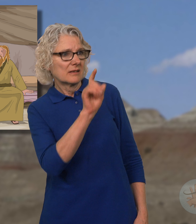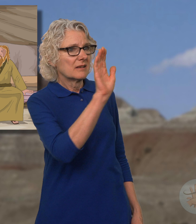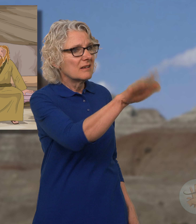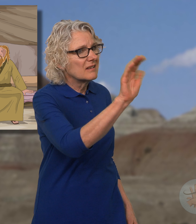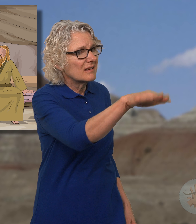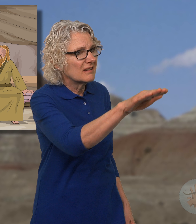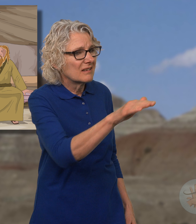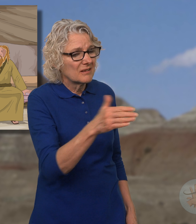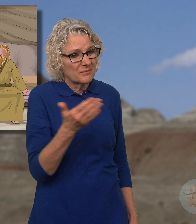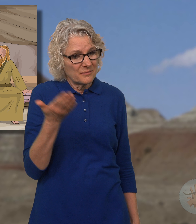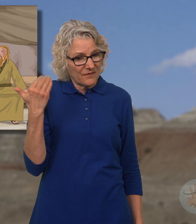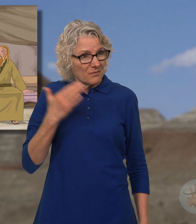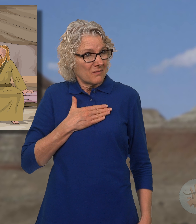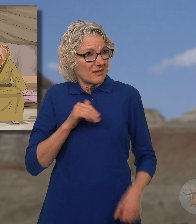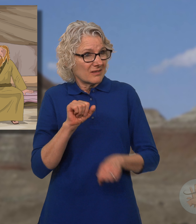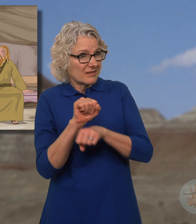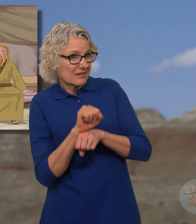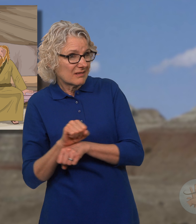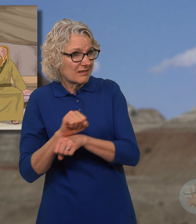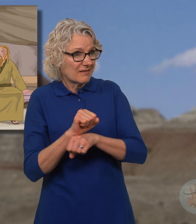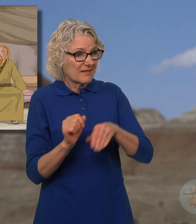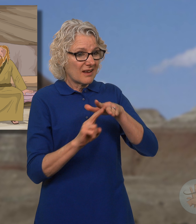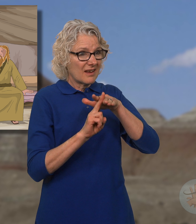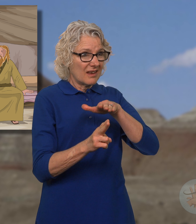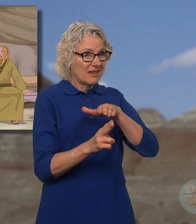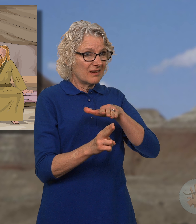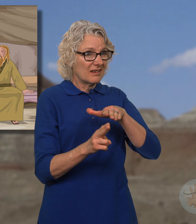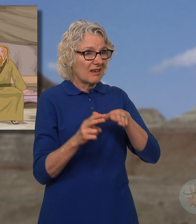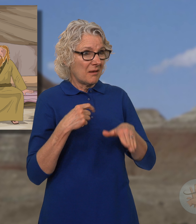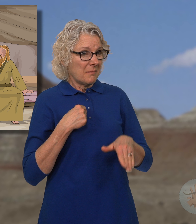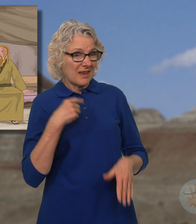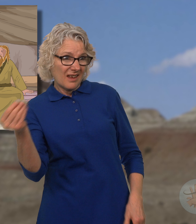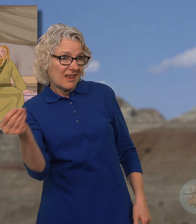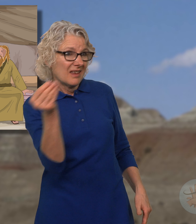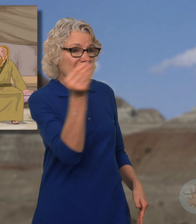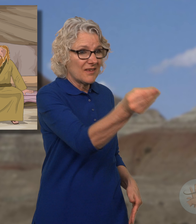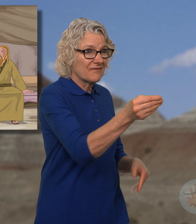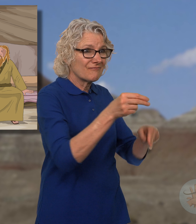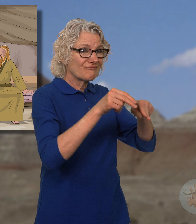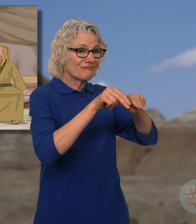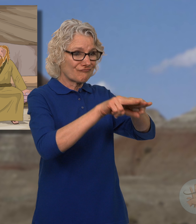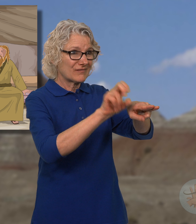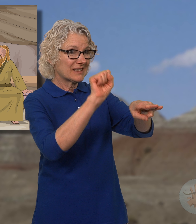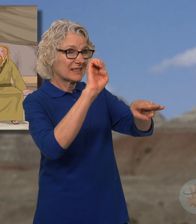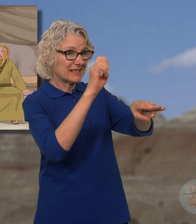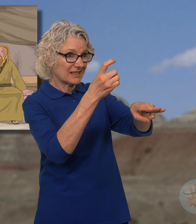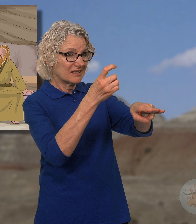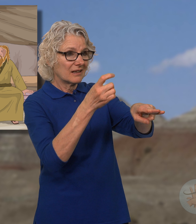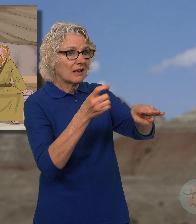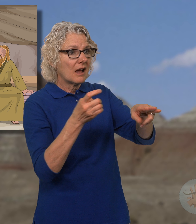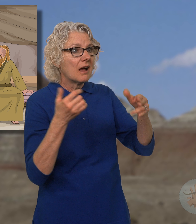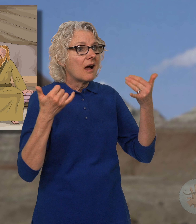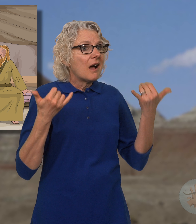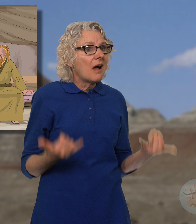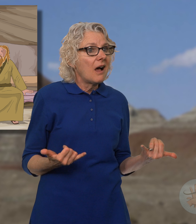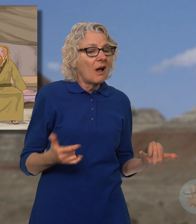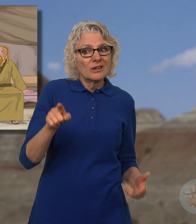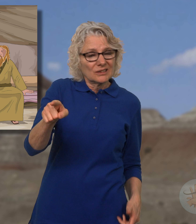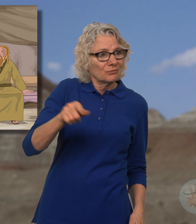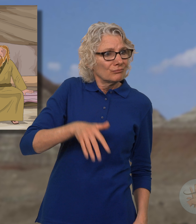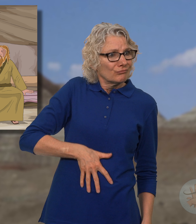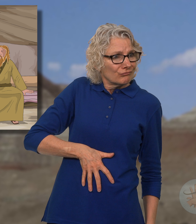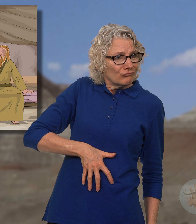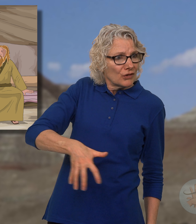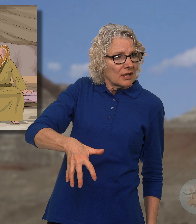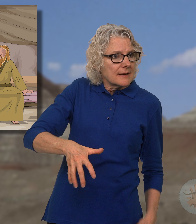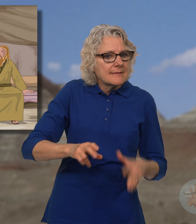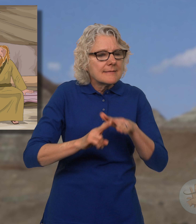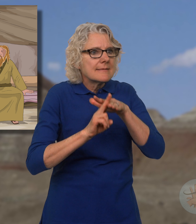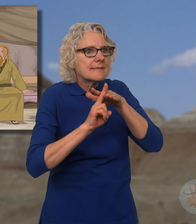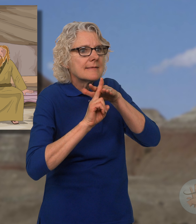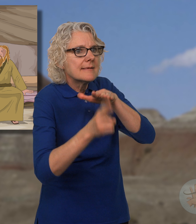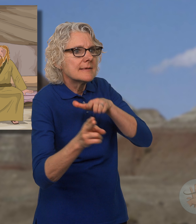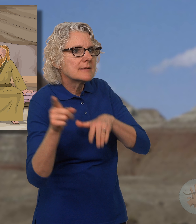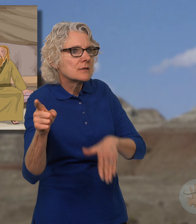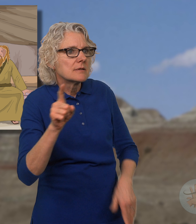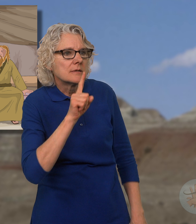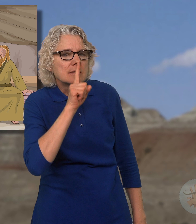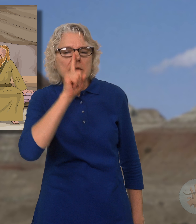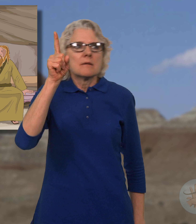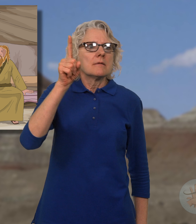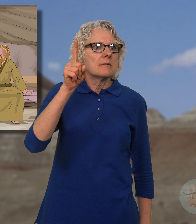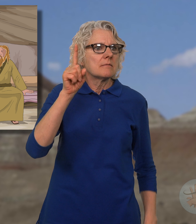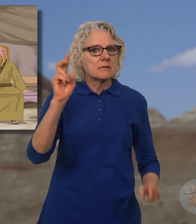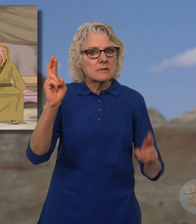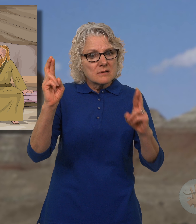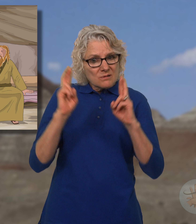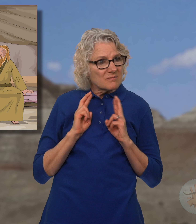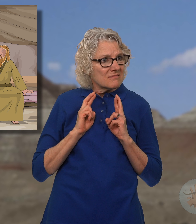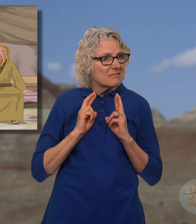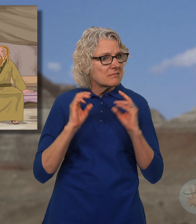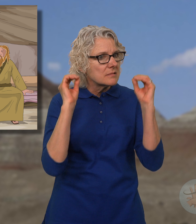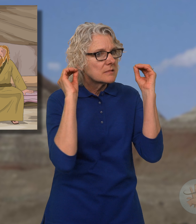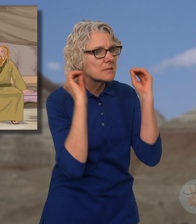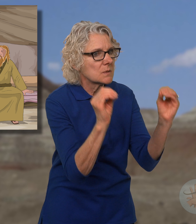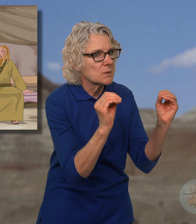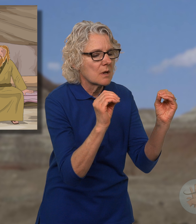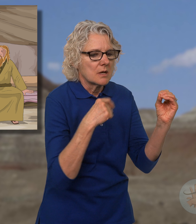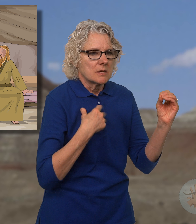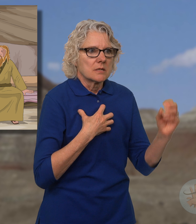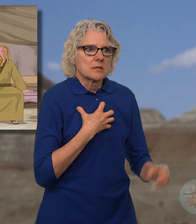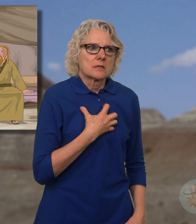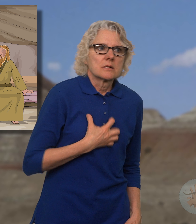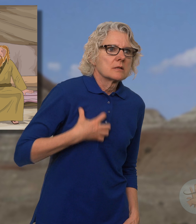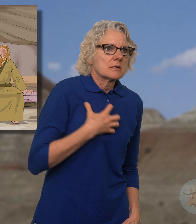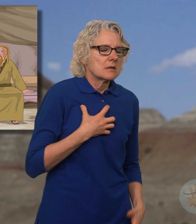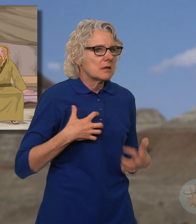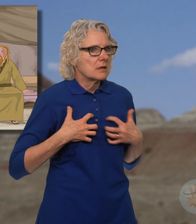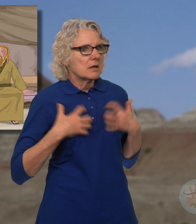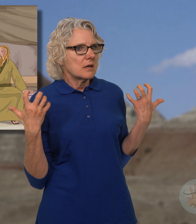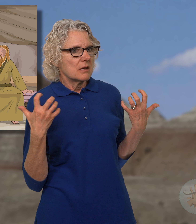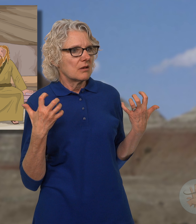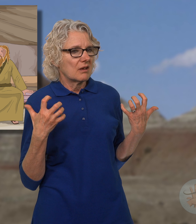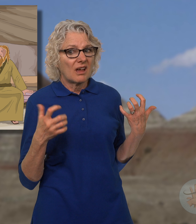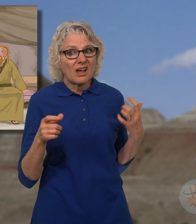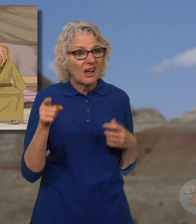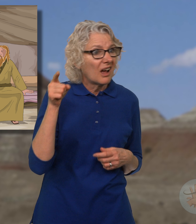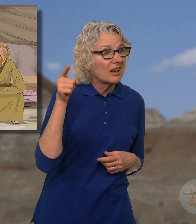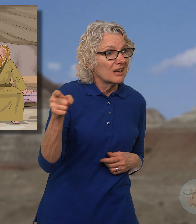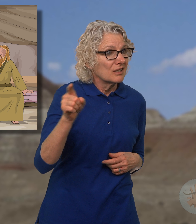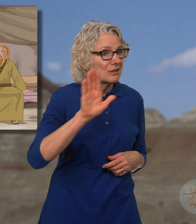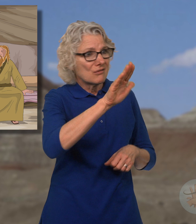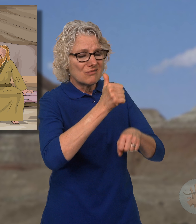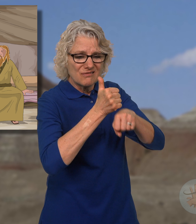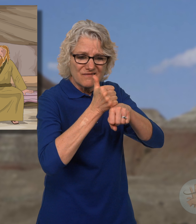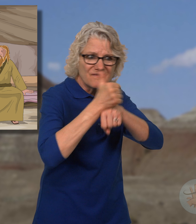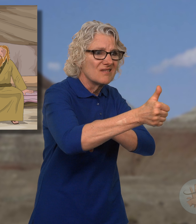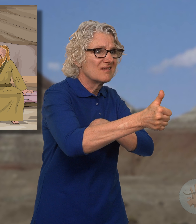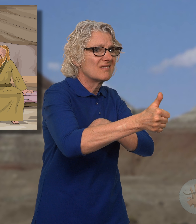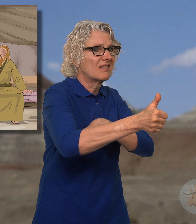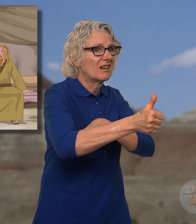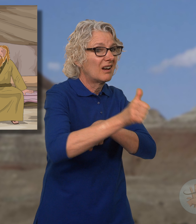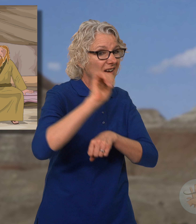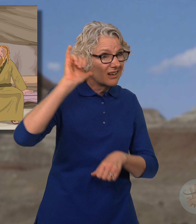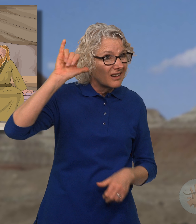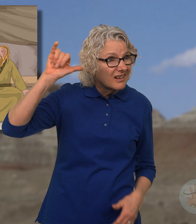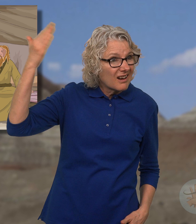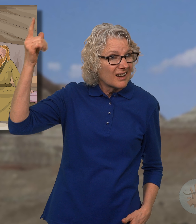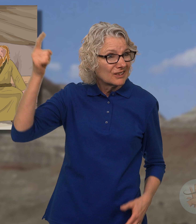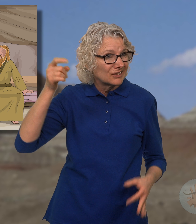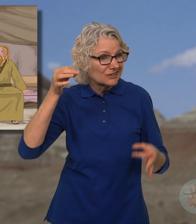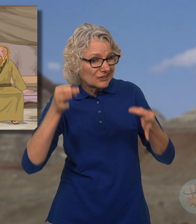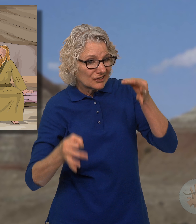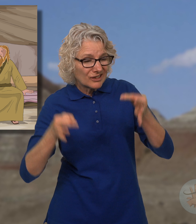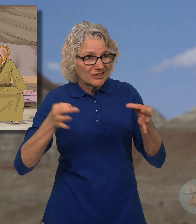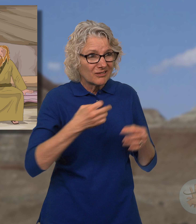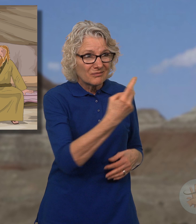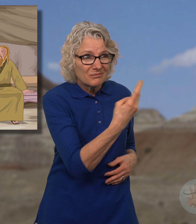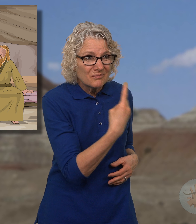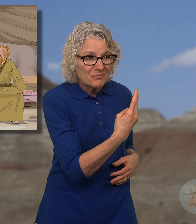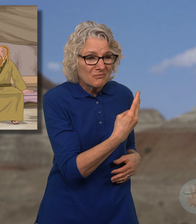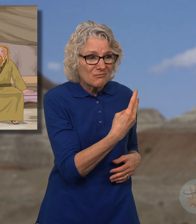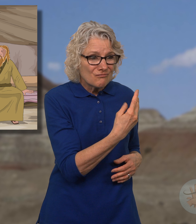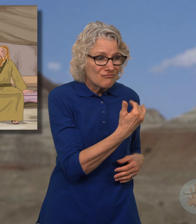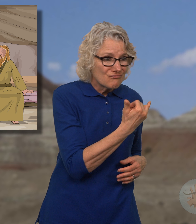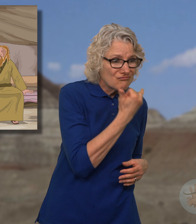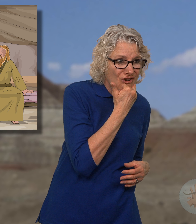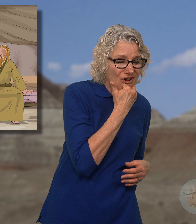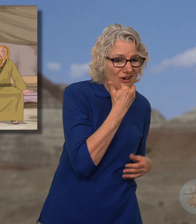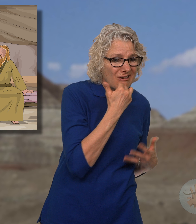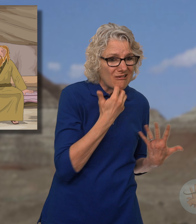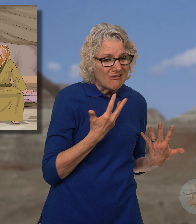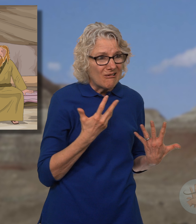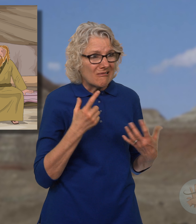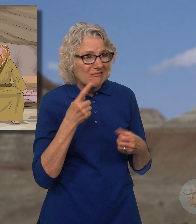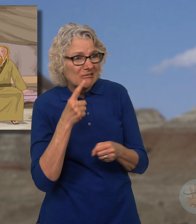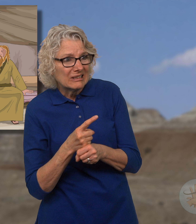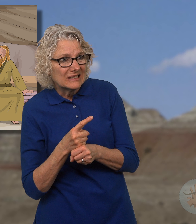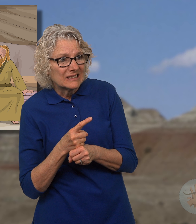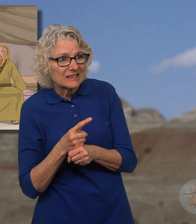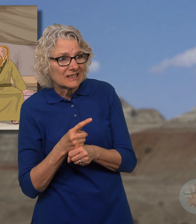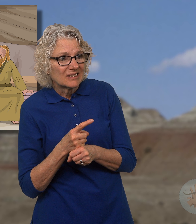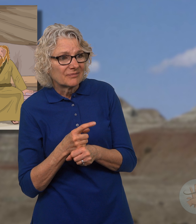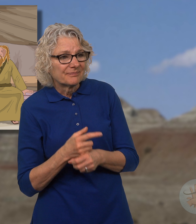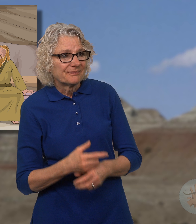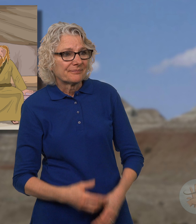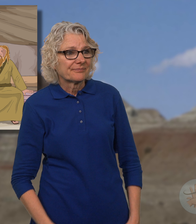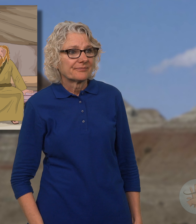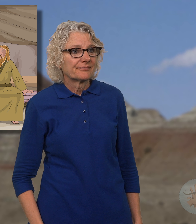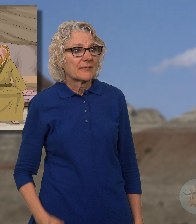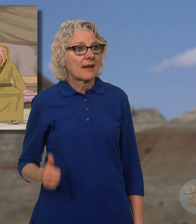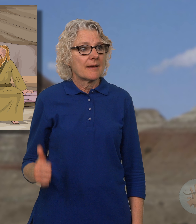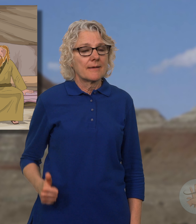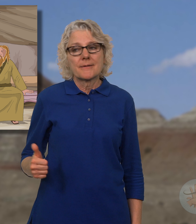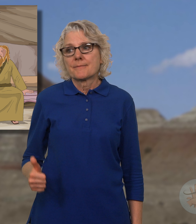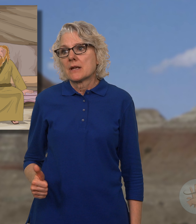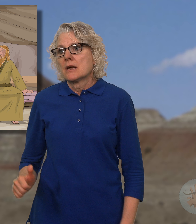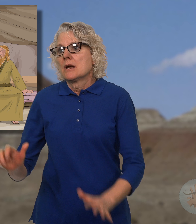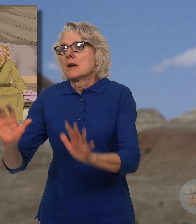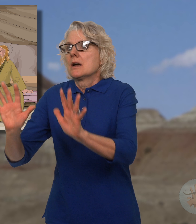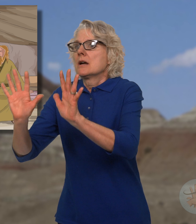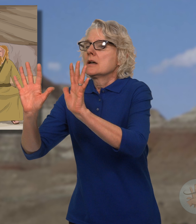I delivered my servant into your arms, and ever since she saw that she was pregnant, she has treated me with contempt.